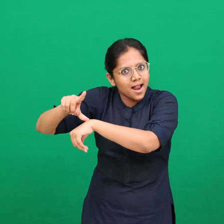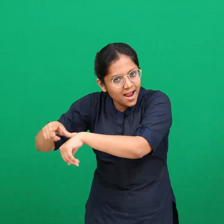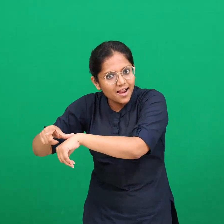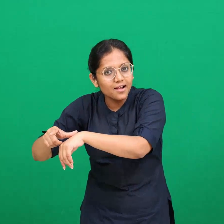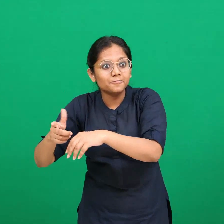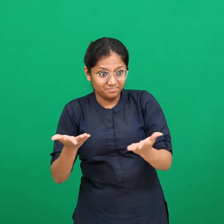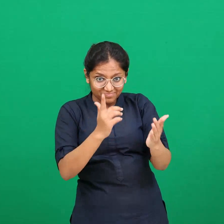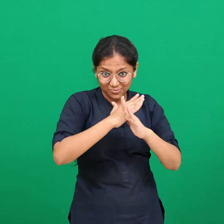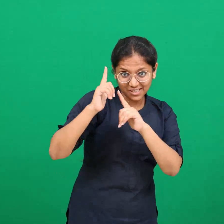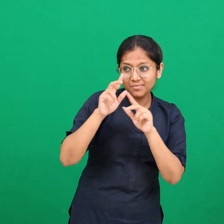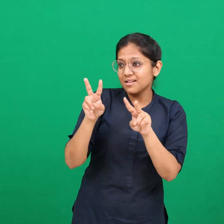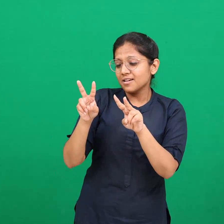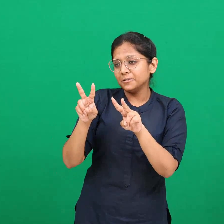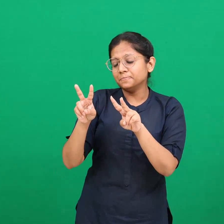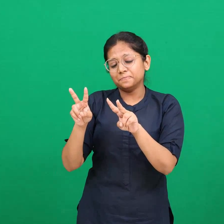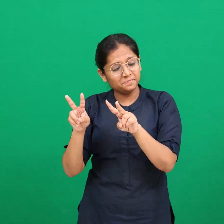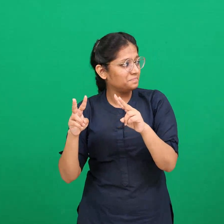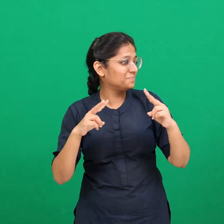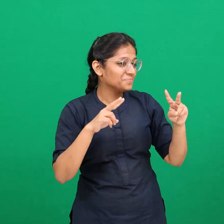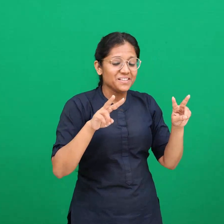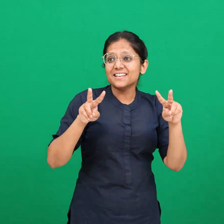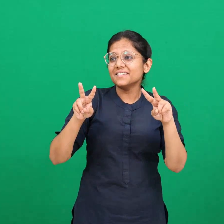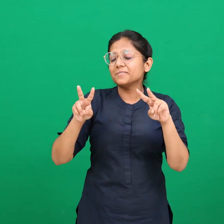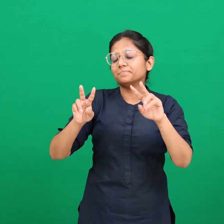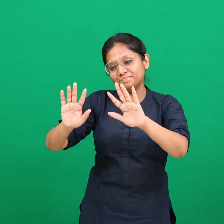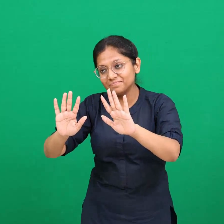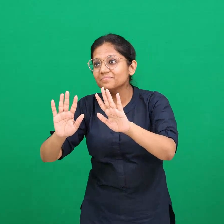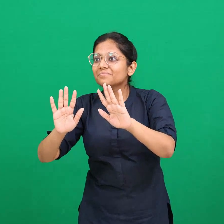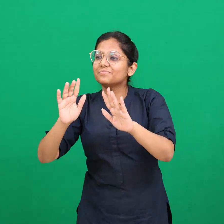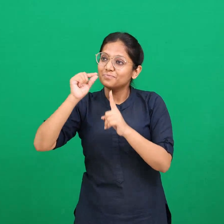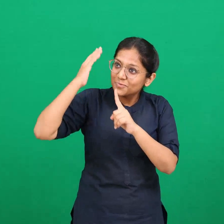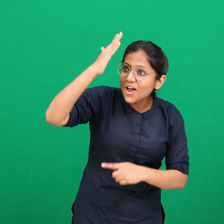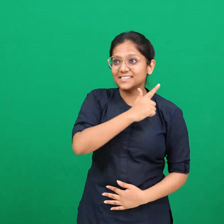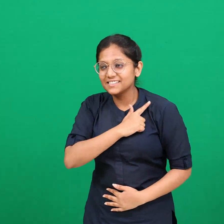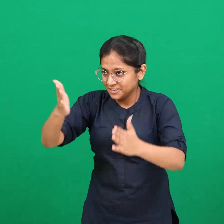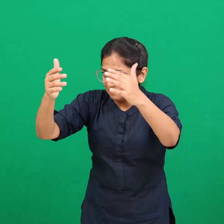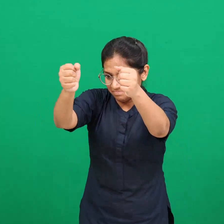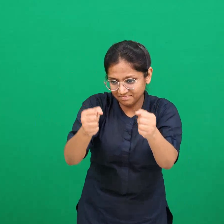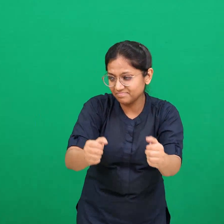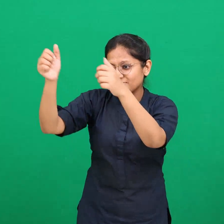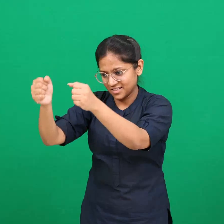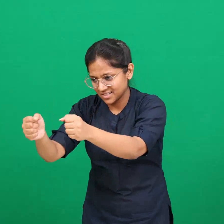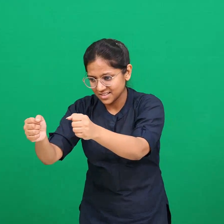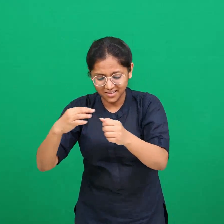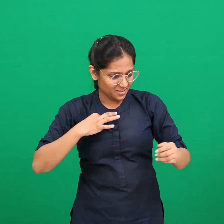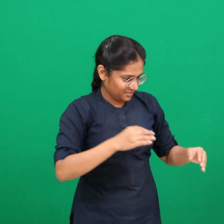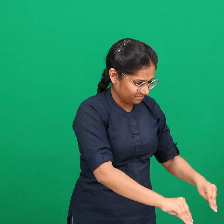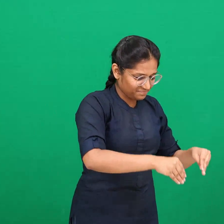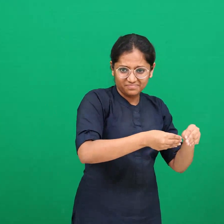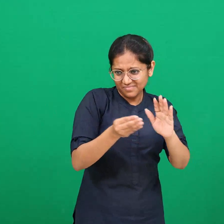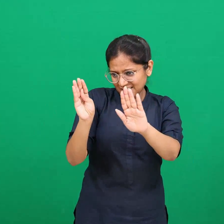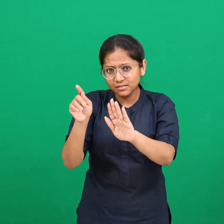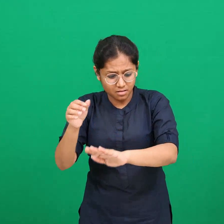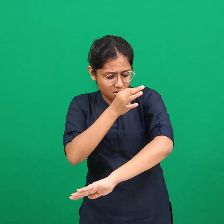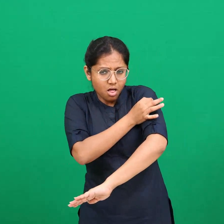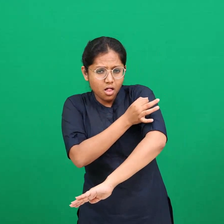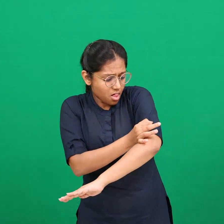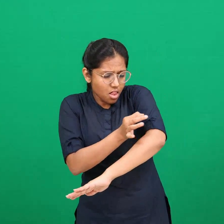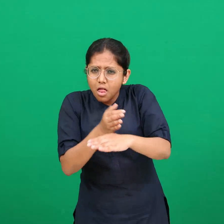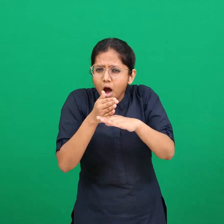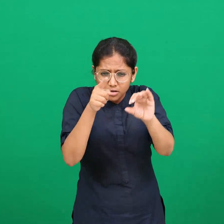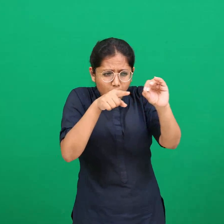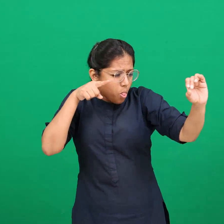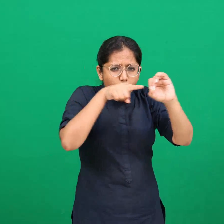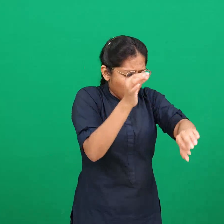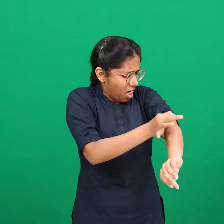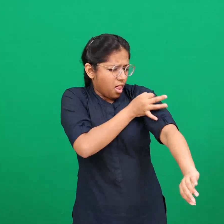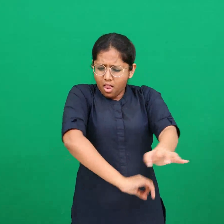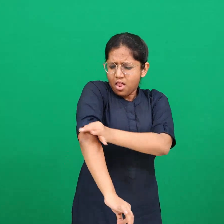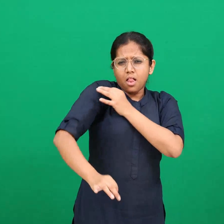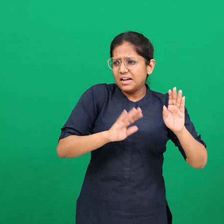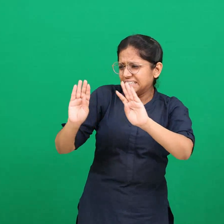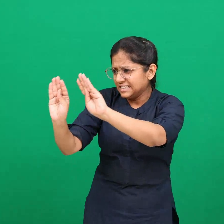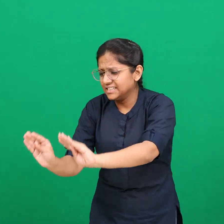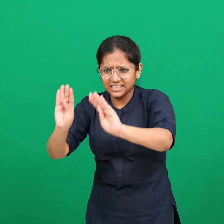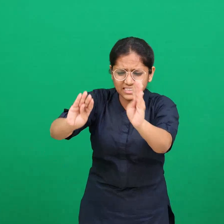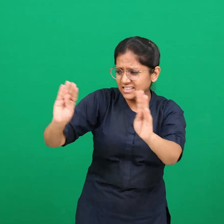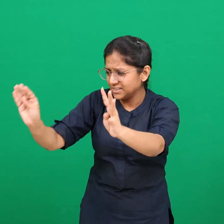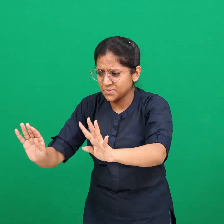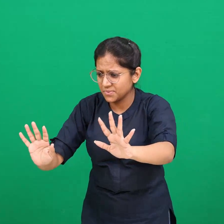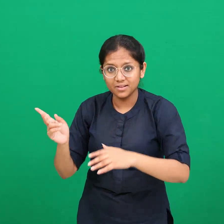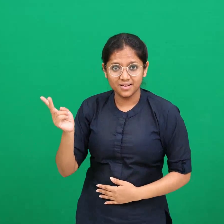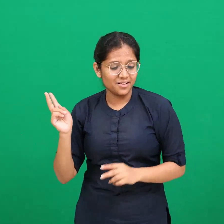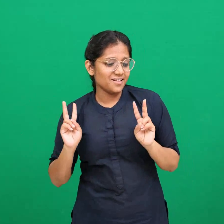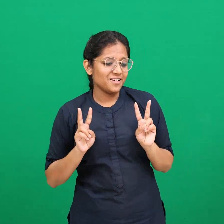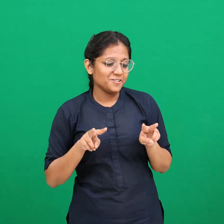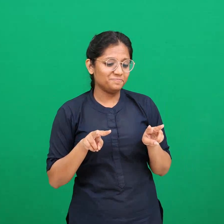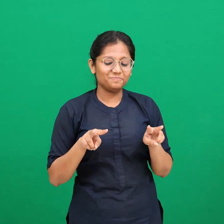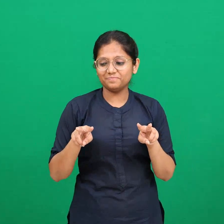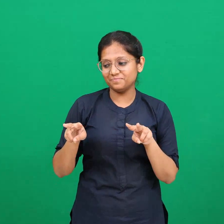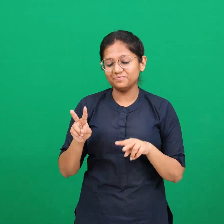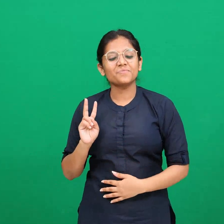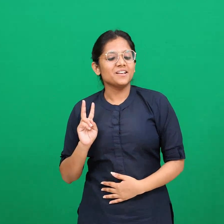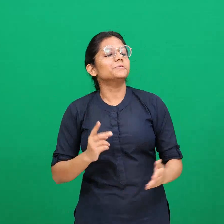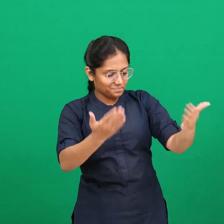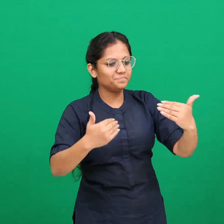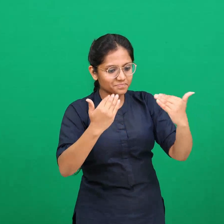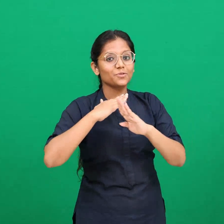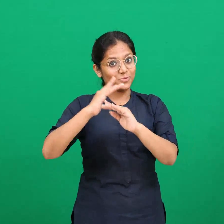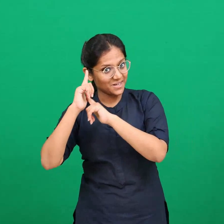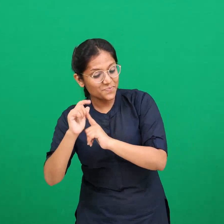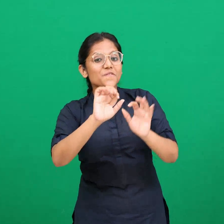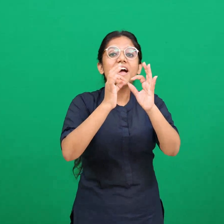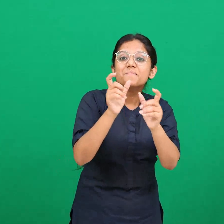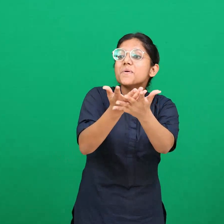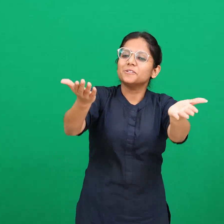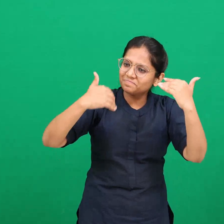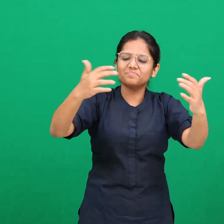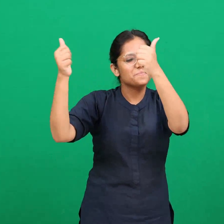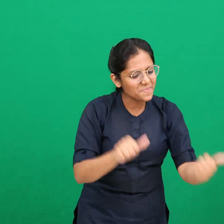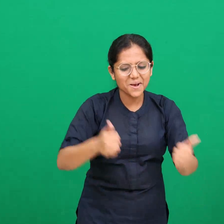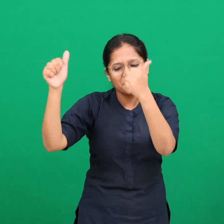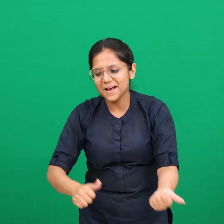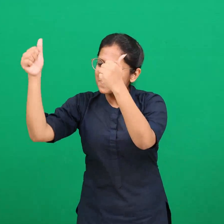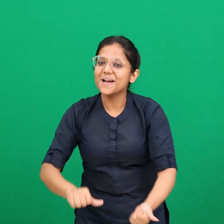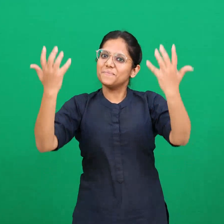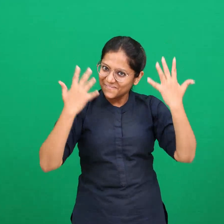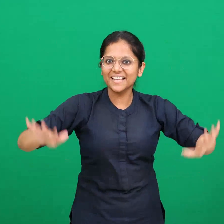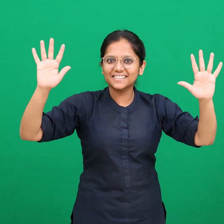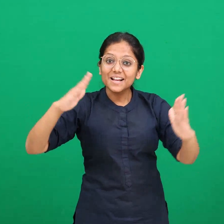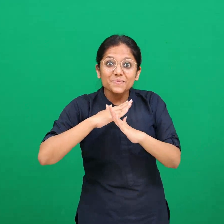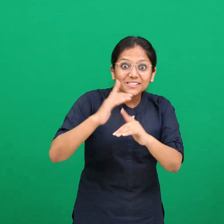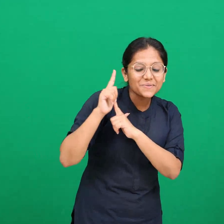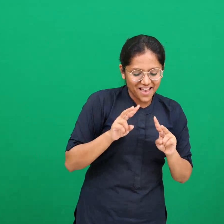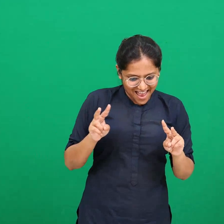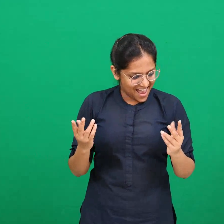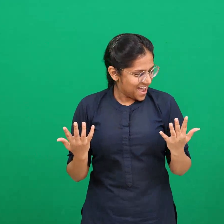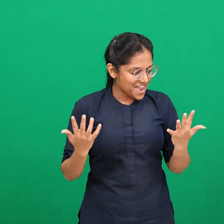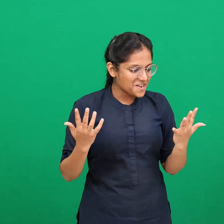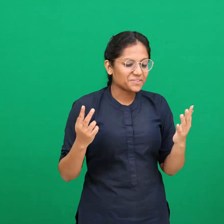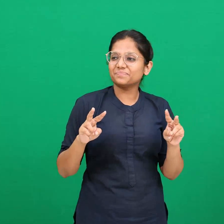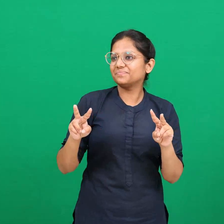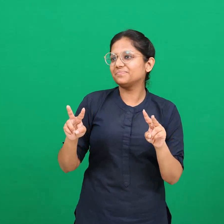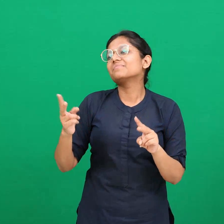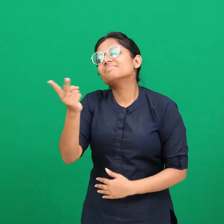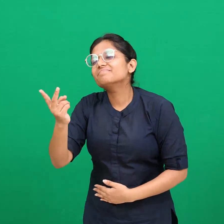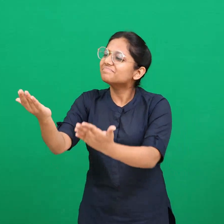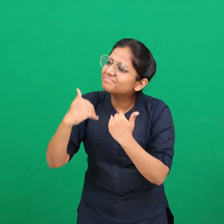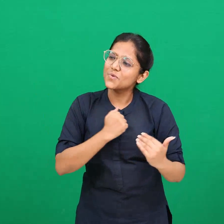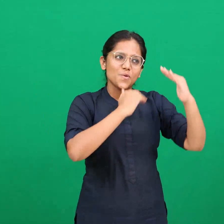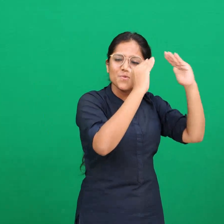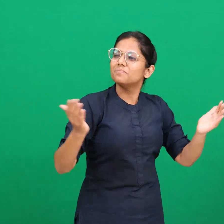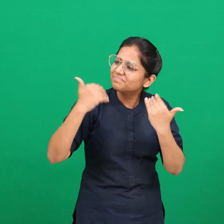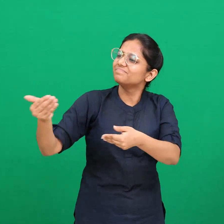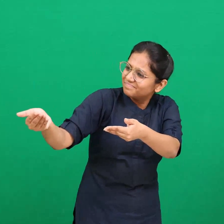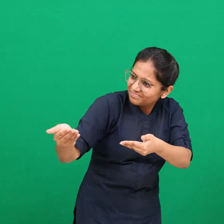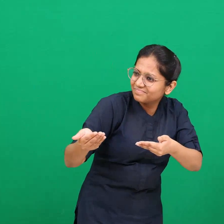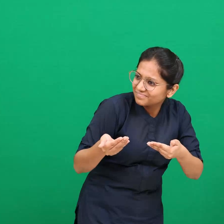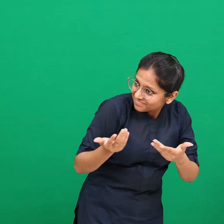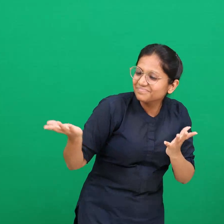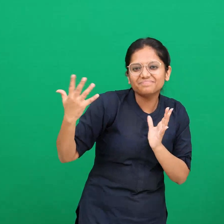At that hour of the night, the jailer took them and washed their wounds. And without delay, he and all his household were baptized.